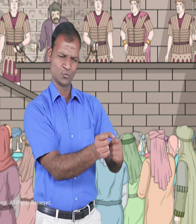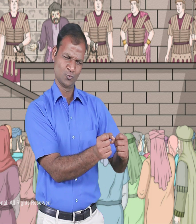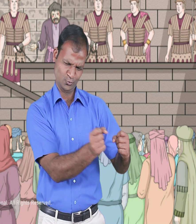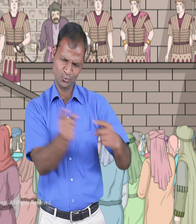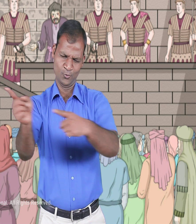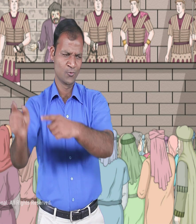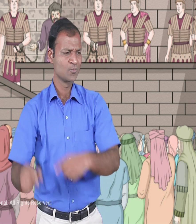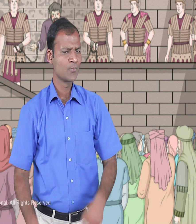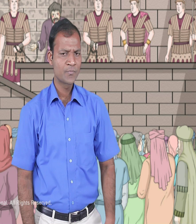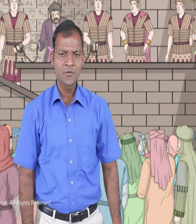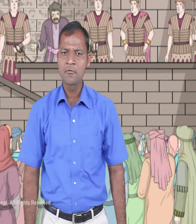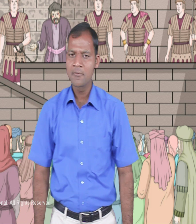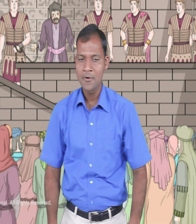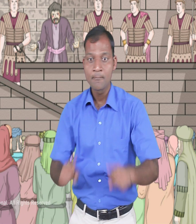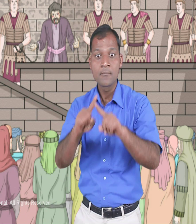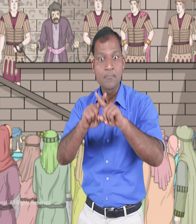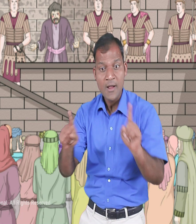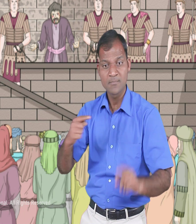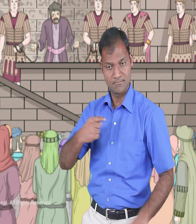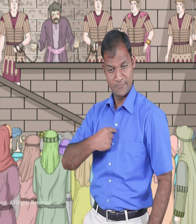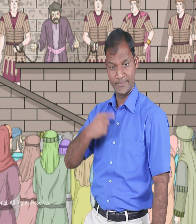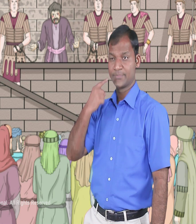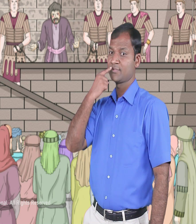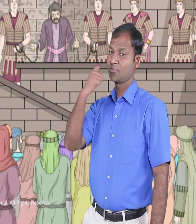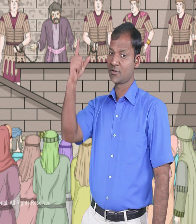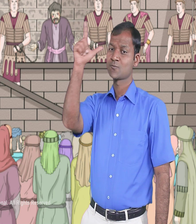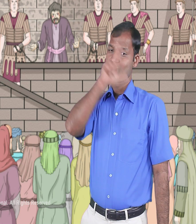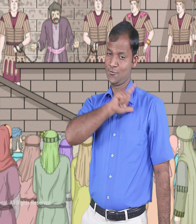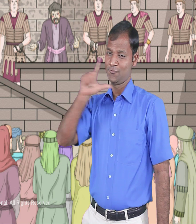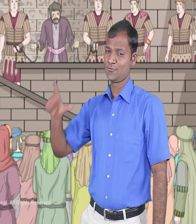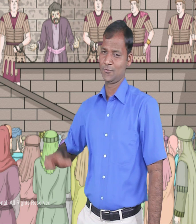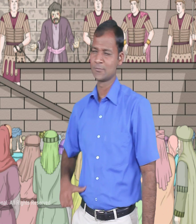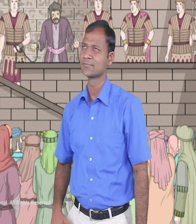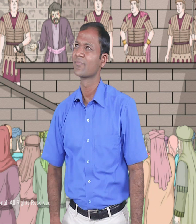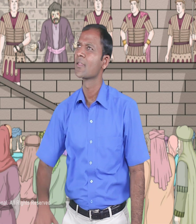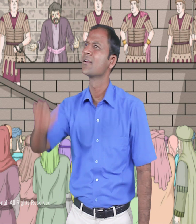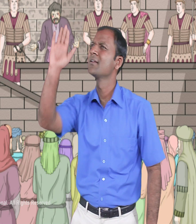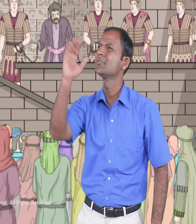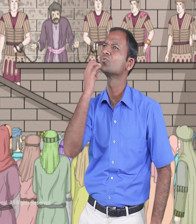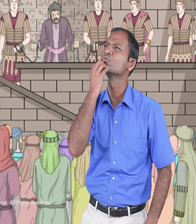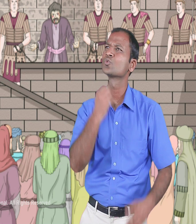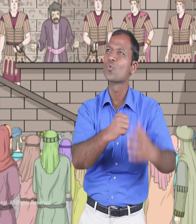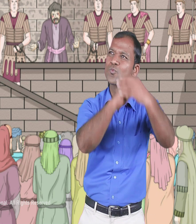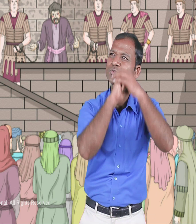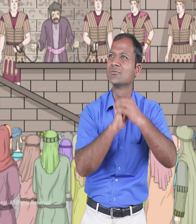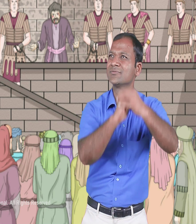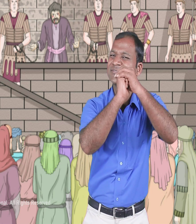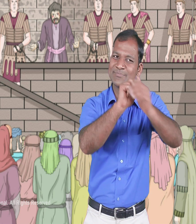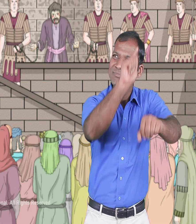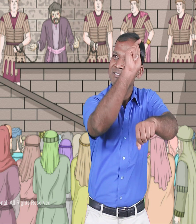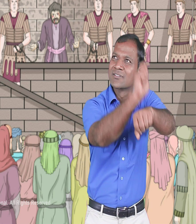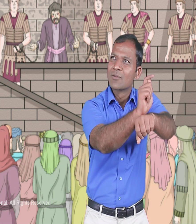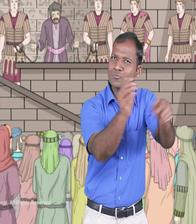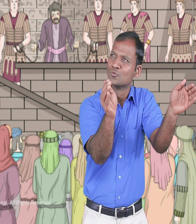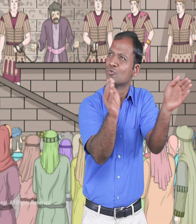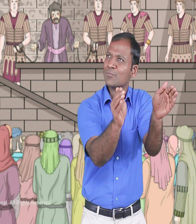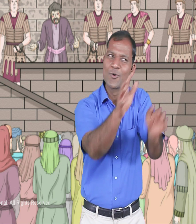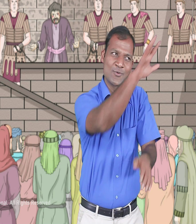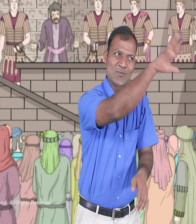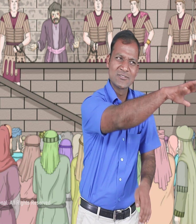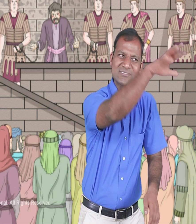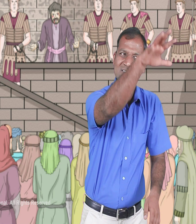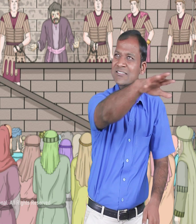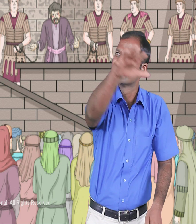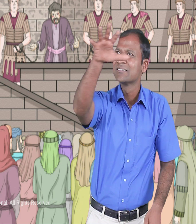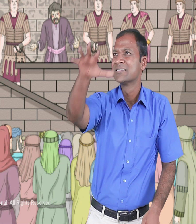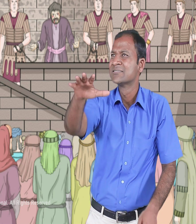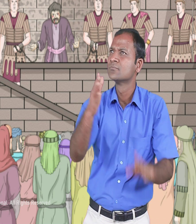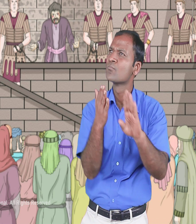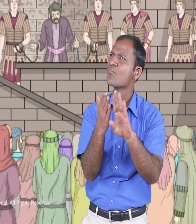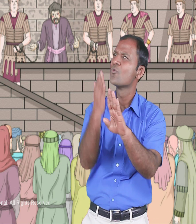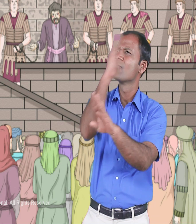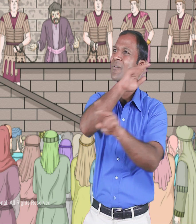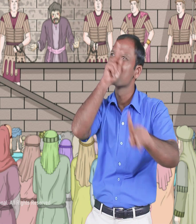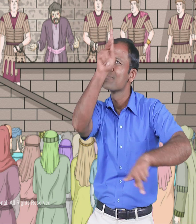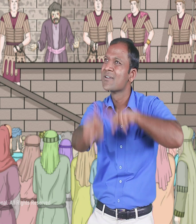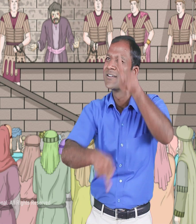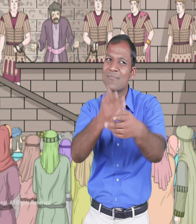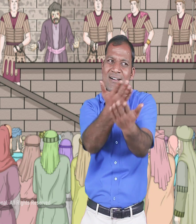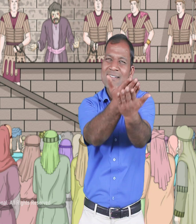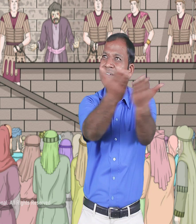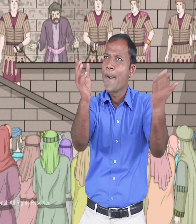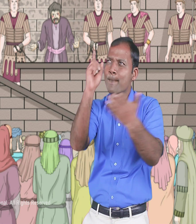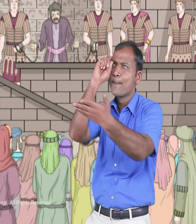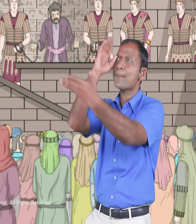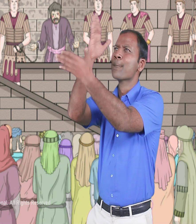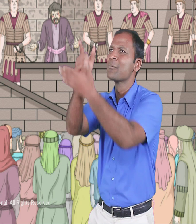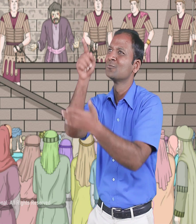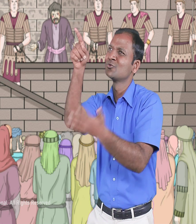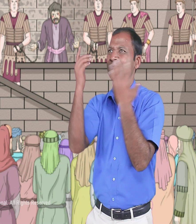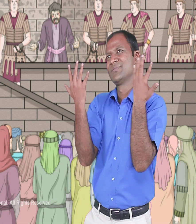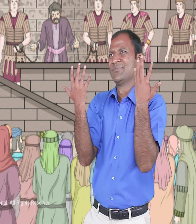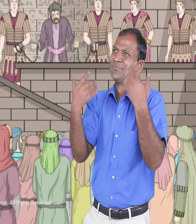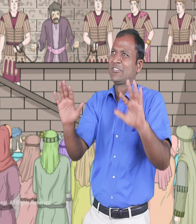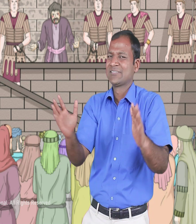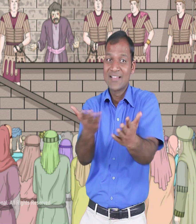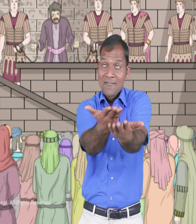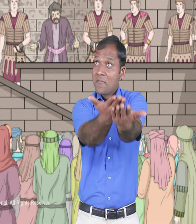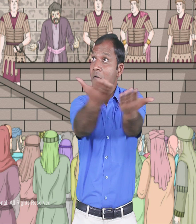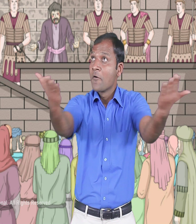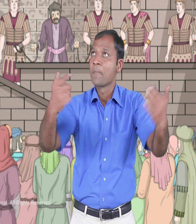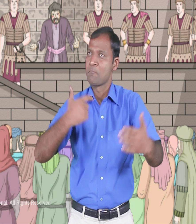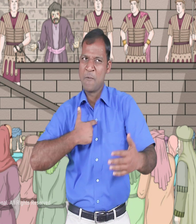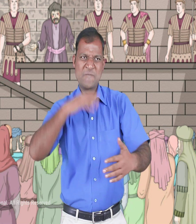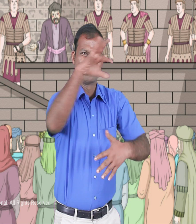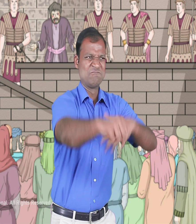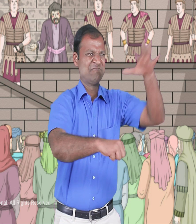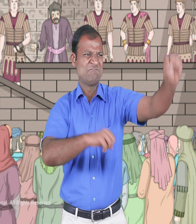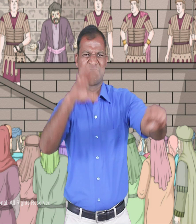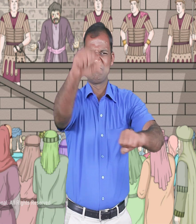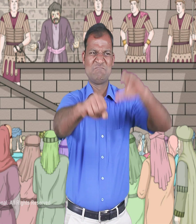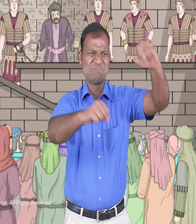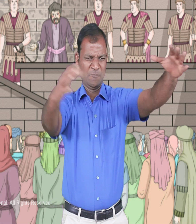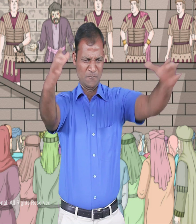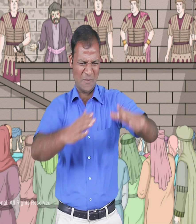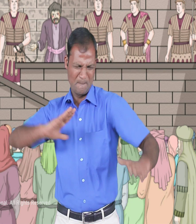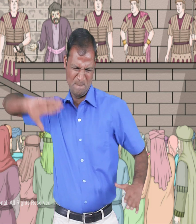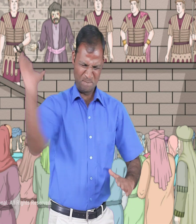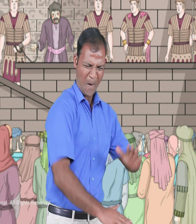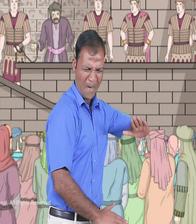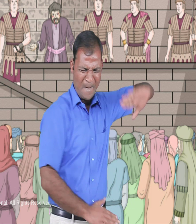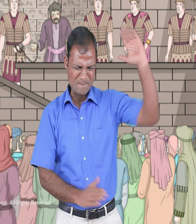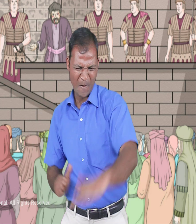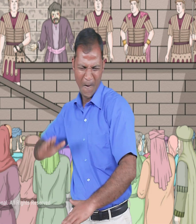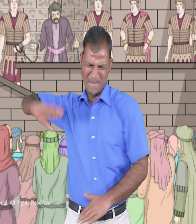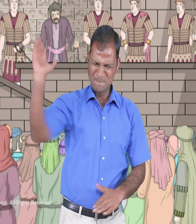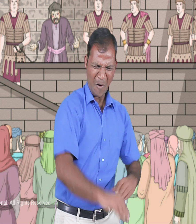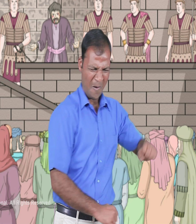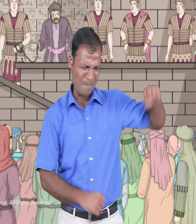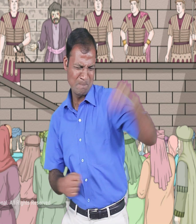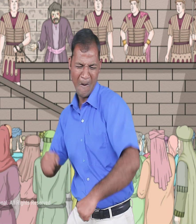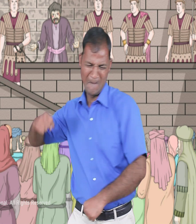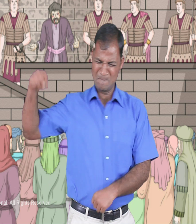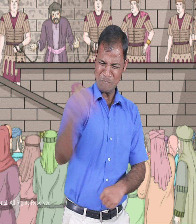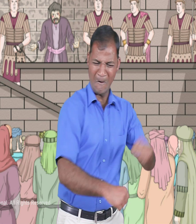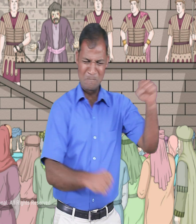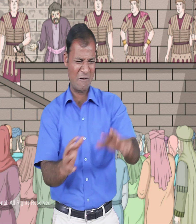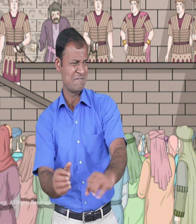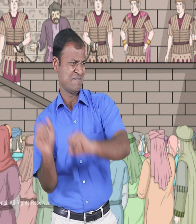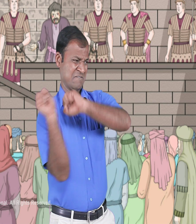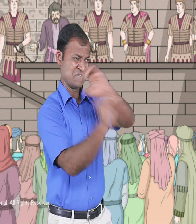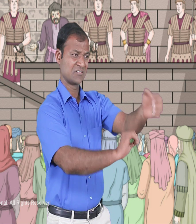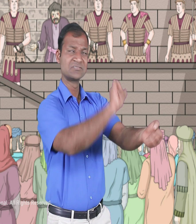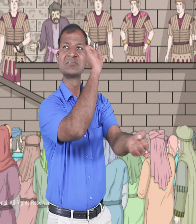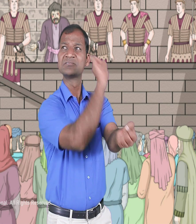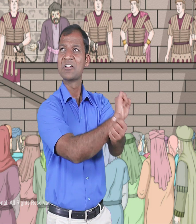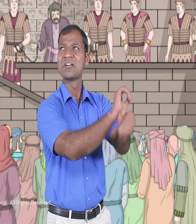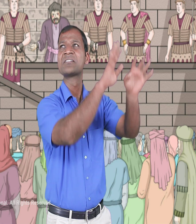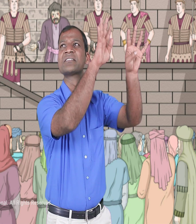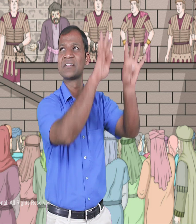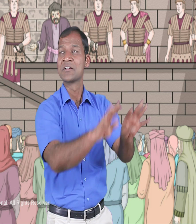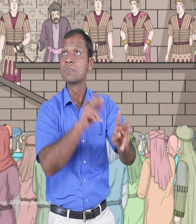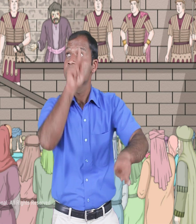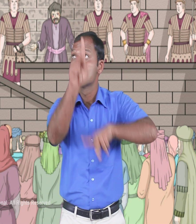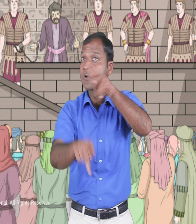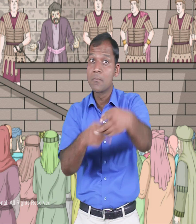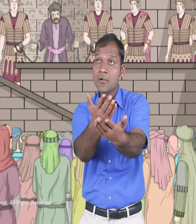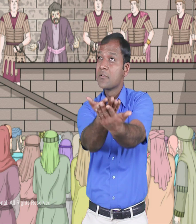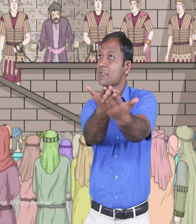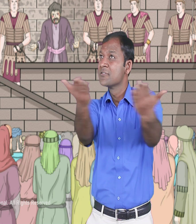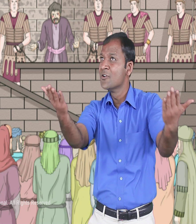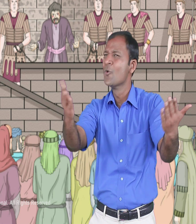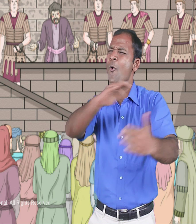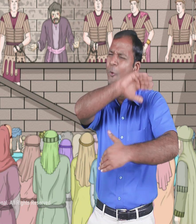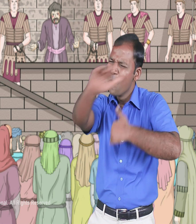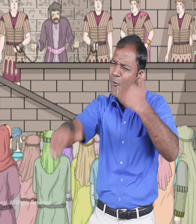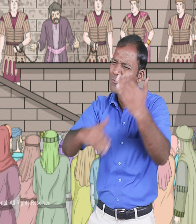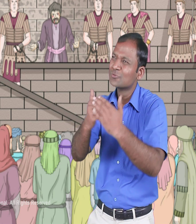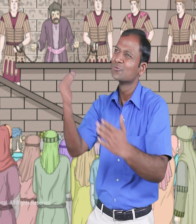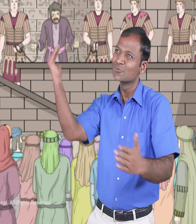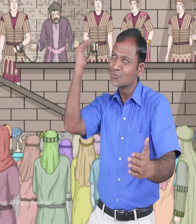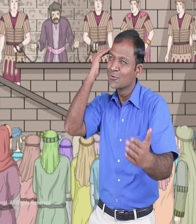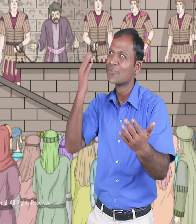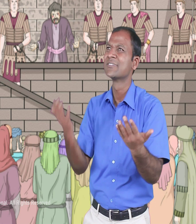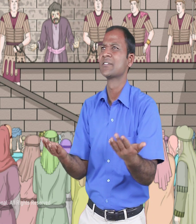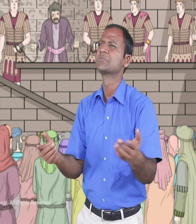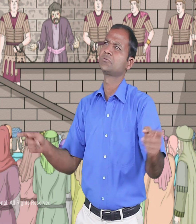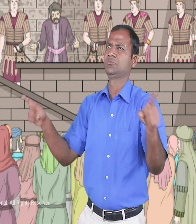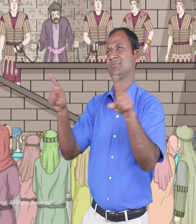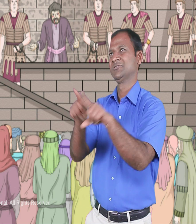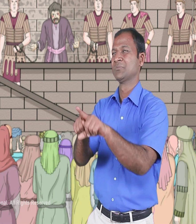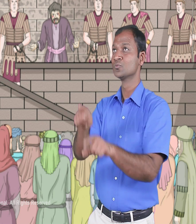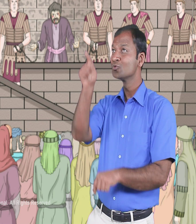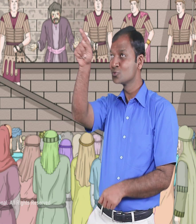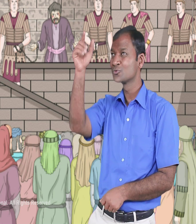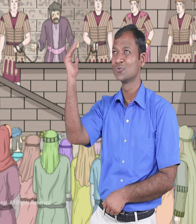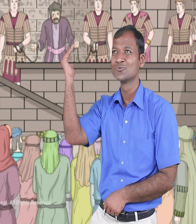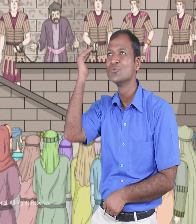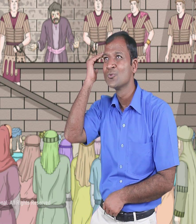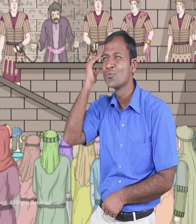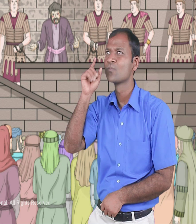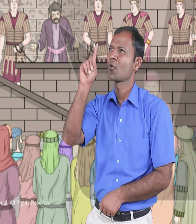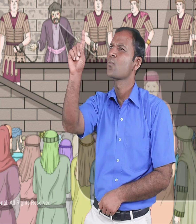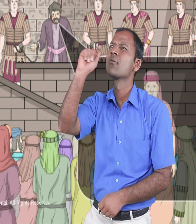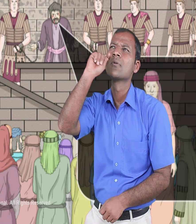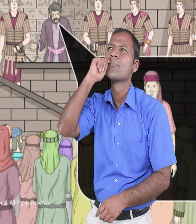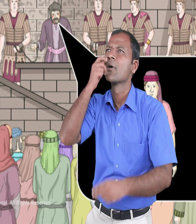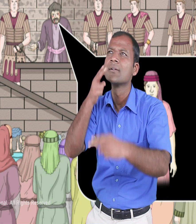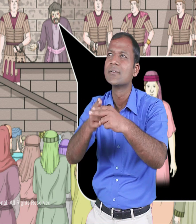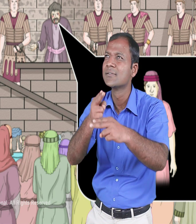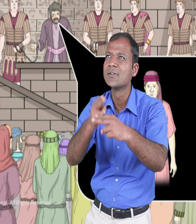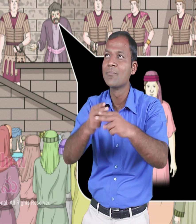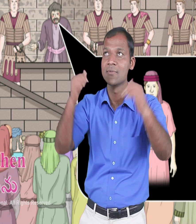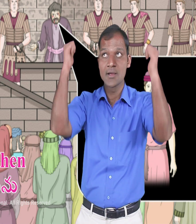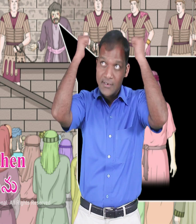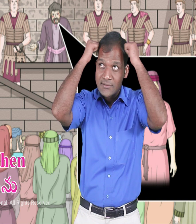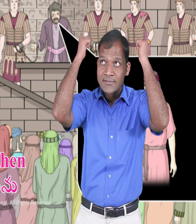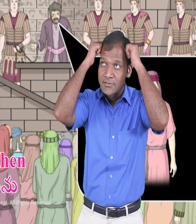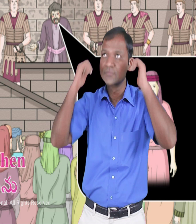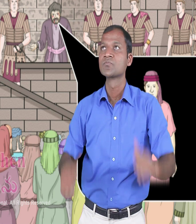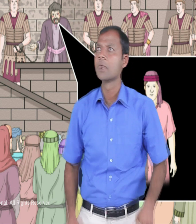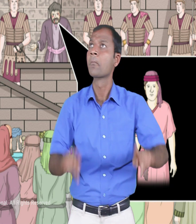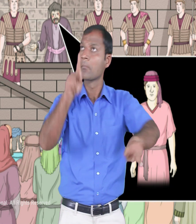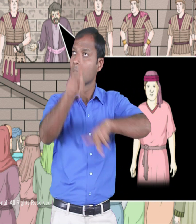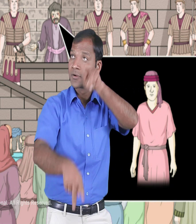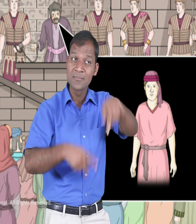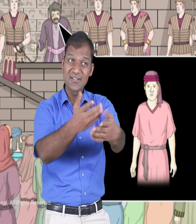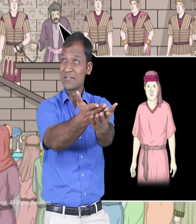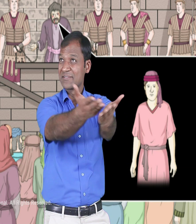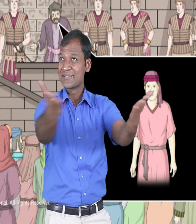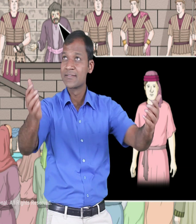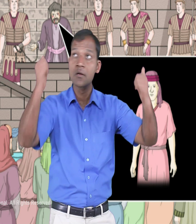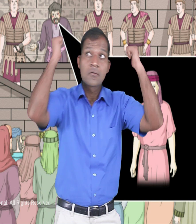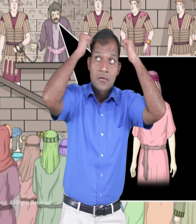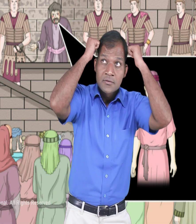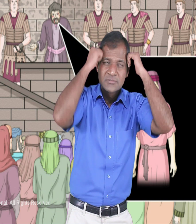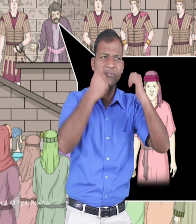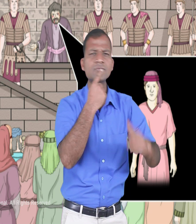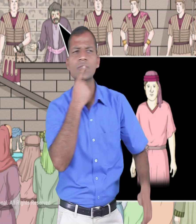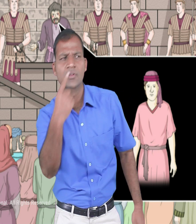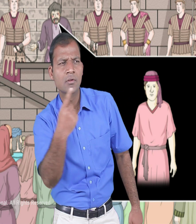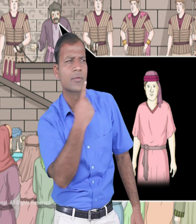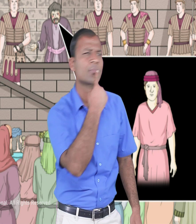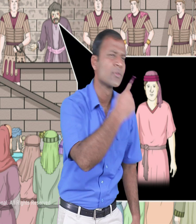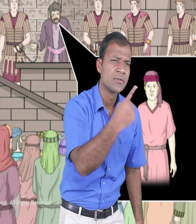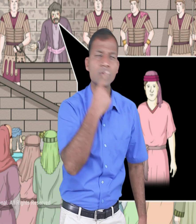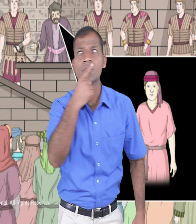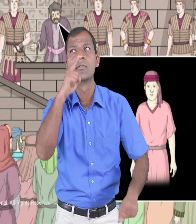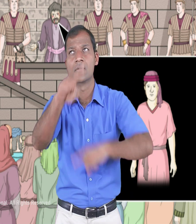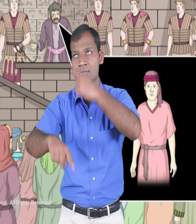Leave Jerusalem quickly, because the people here will not accept your testimony about Me.’